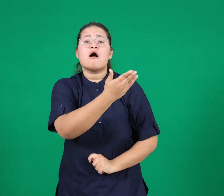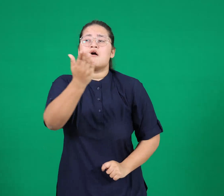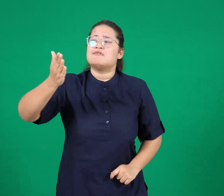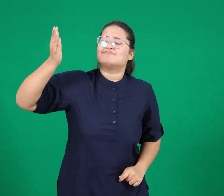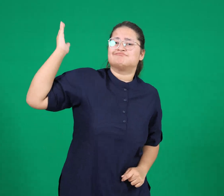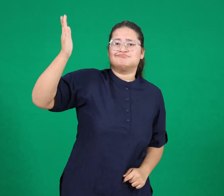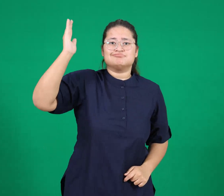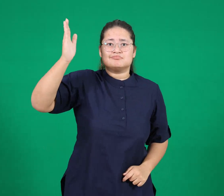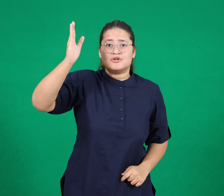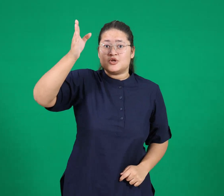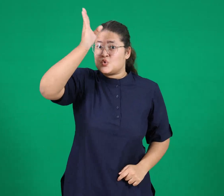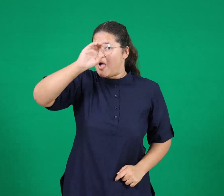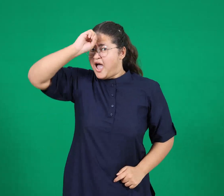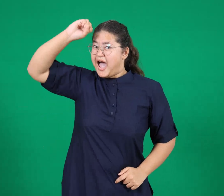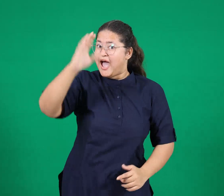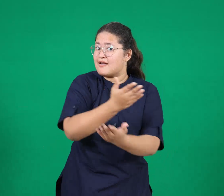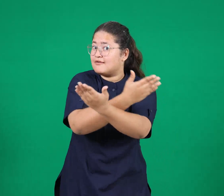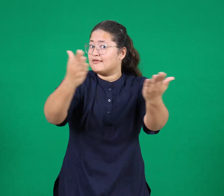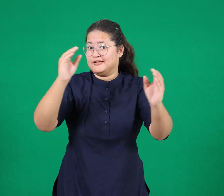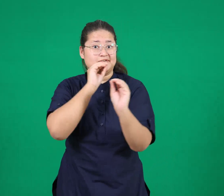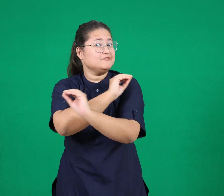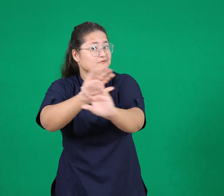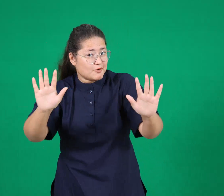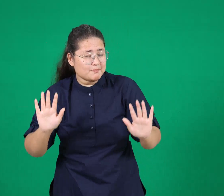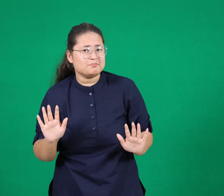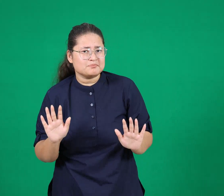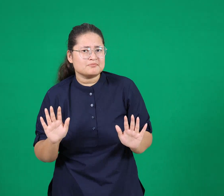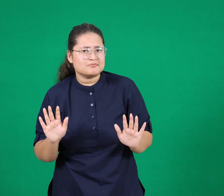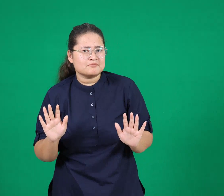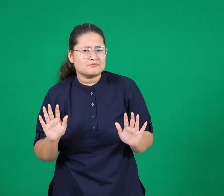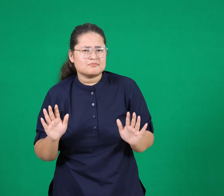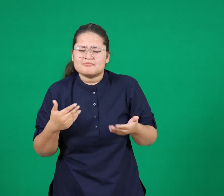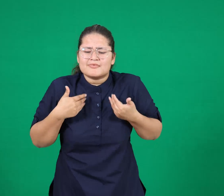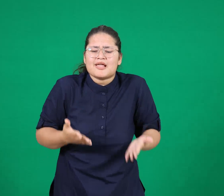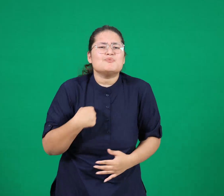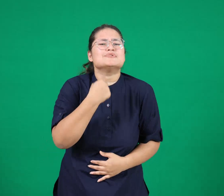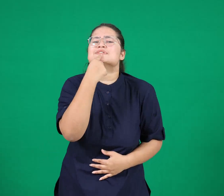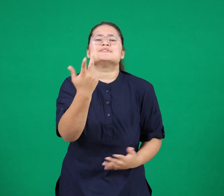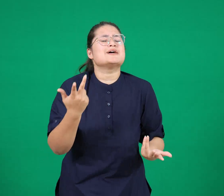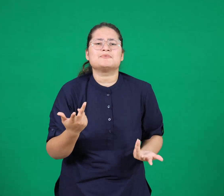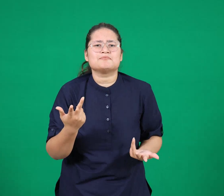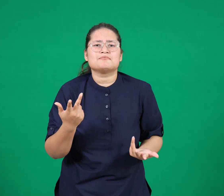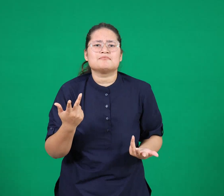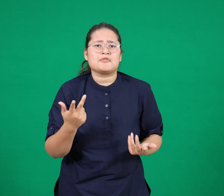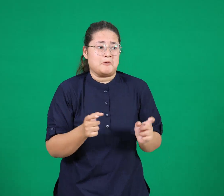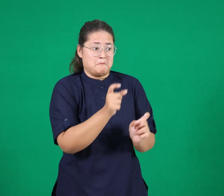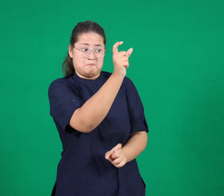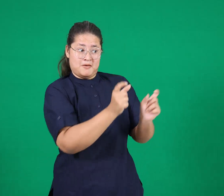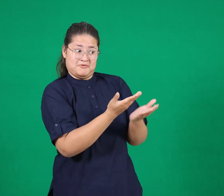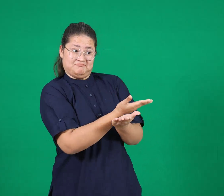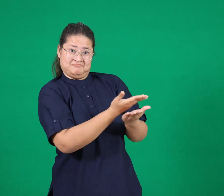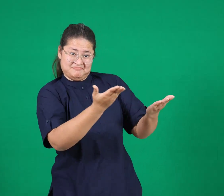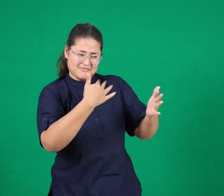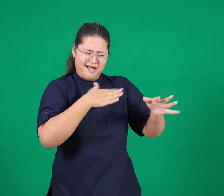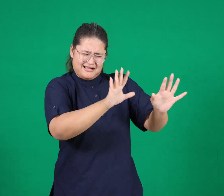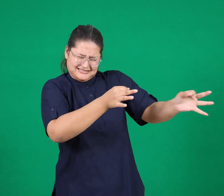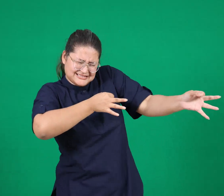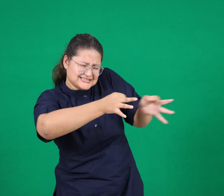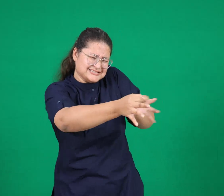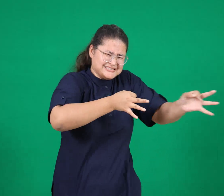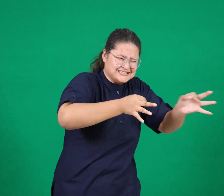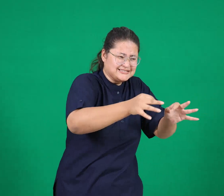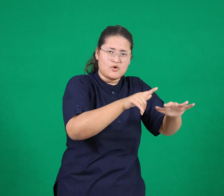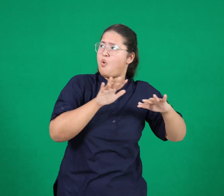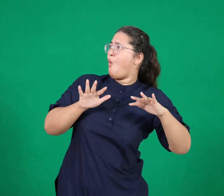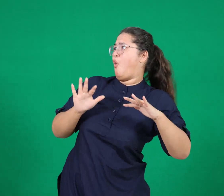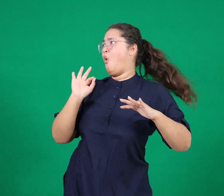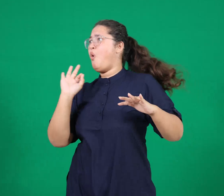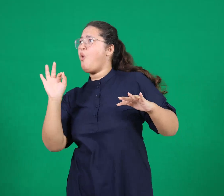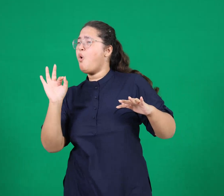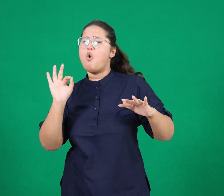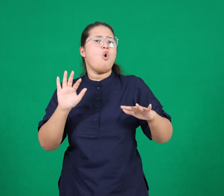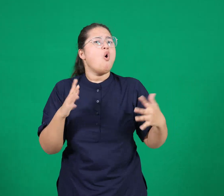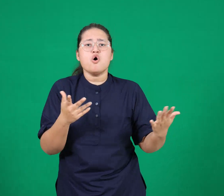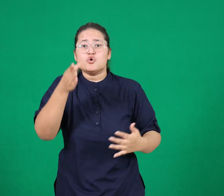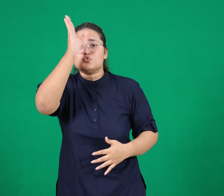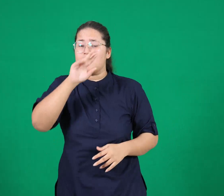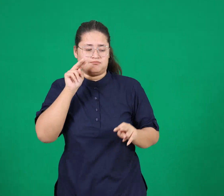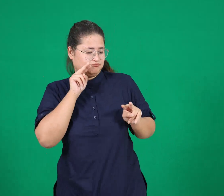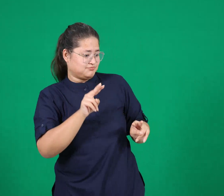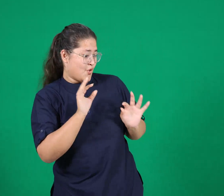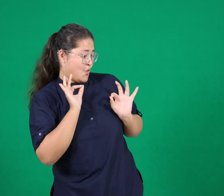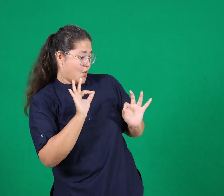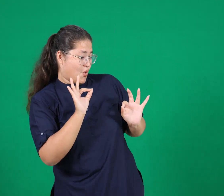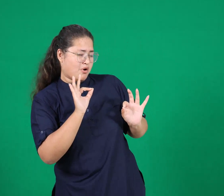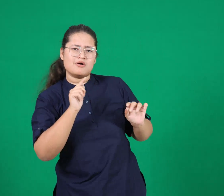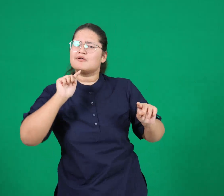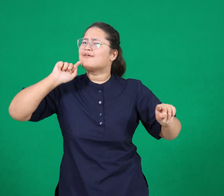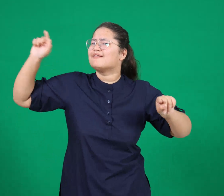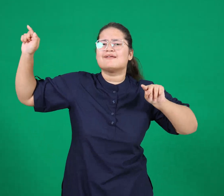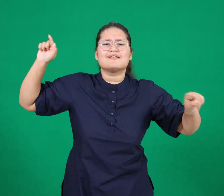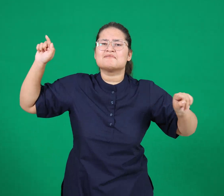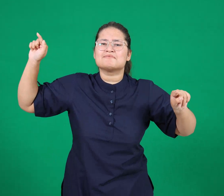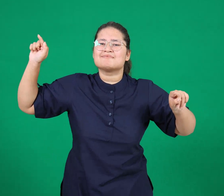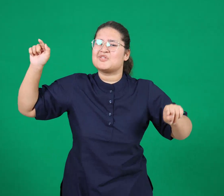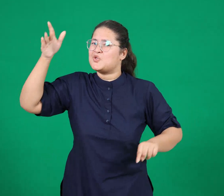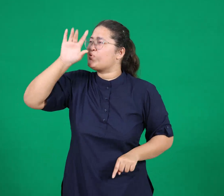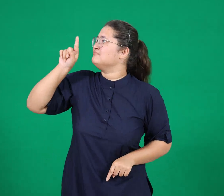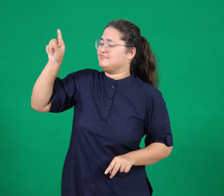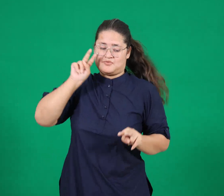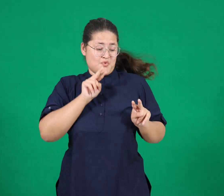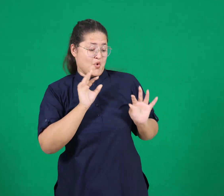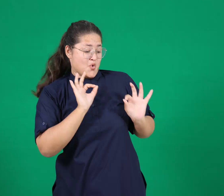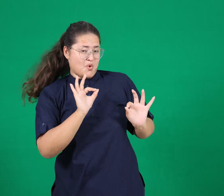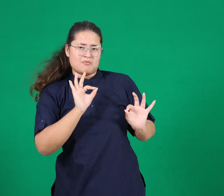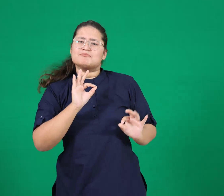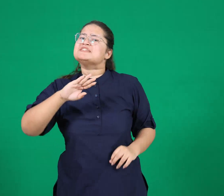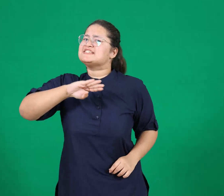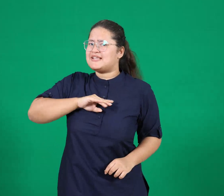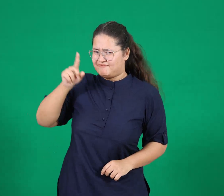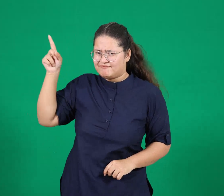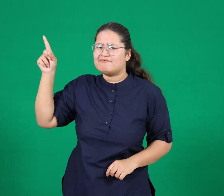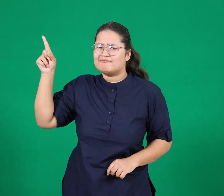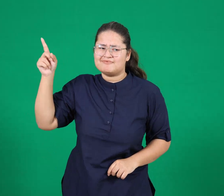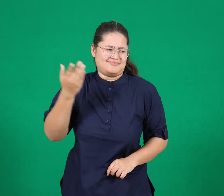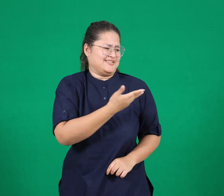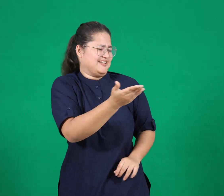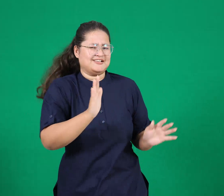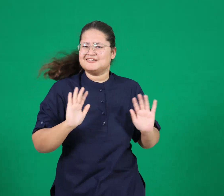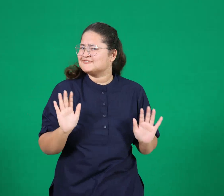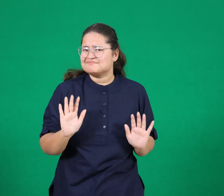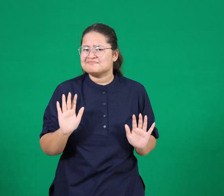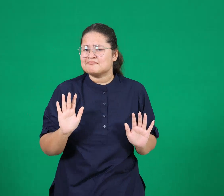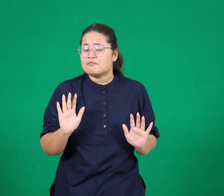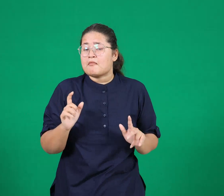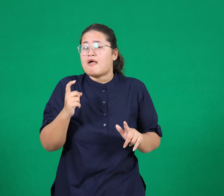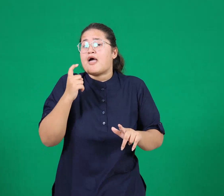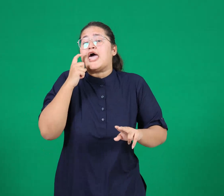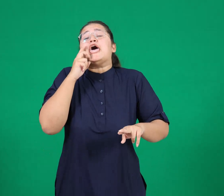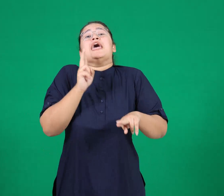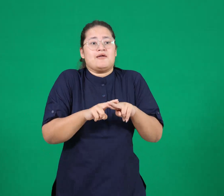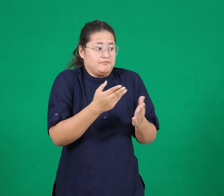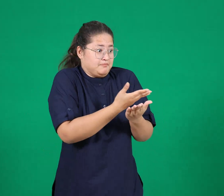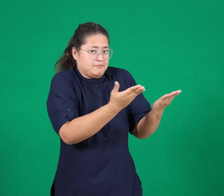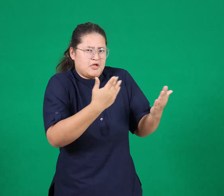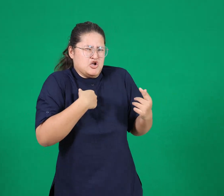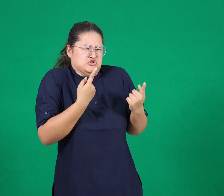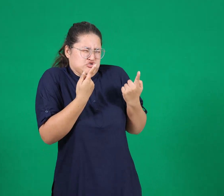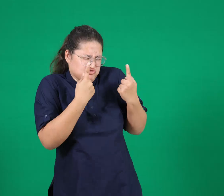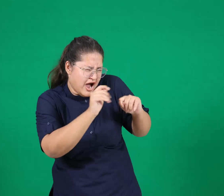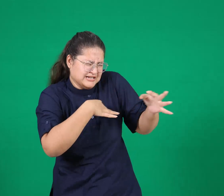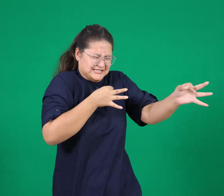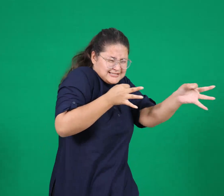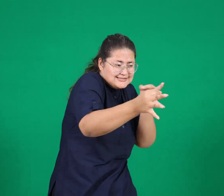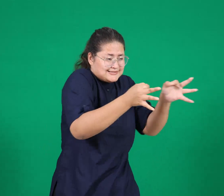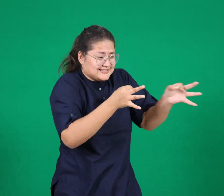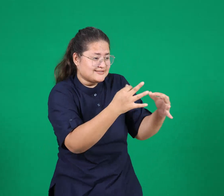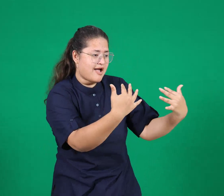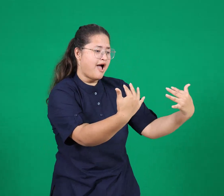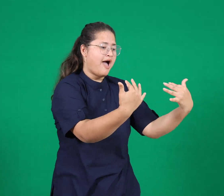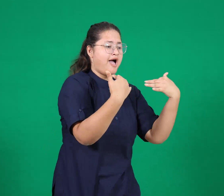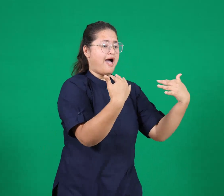Am I now seeking the approval of men, or of God? Or am I striving to please men?